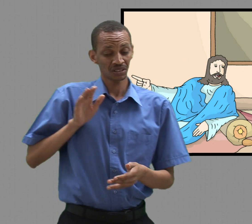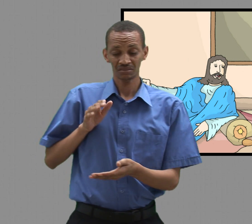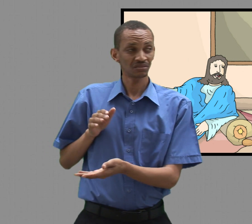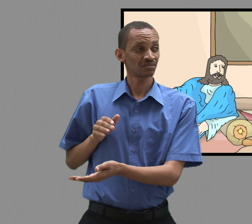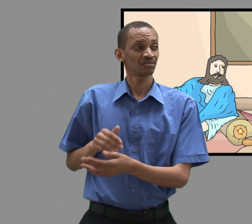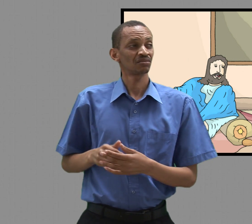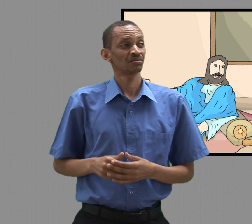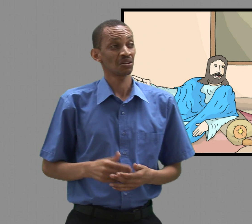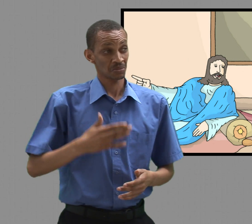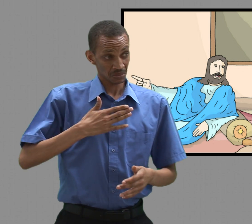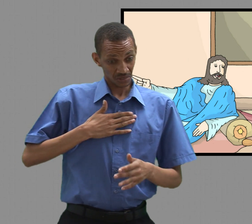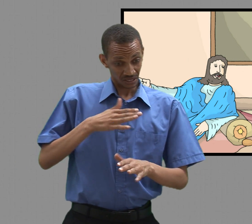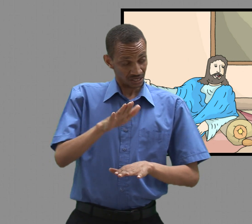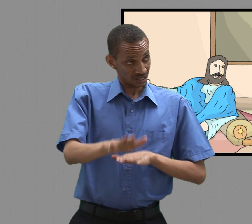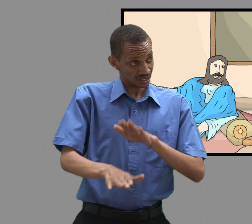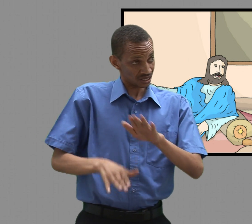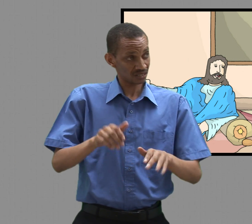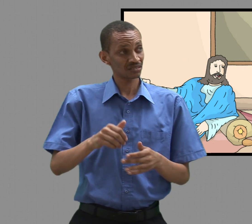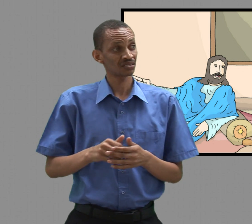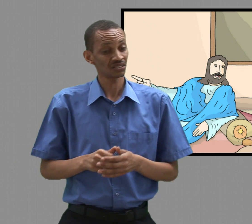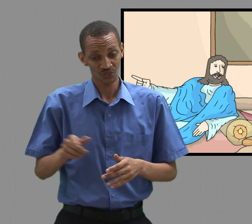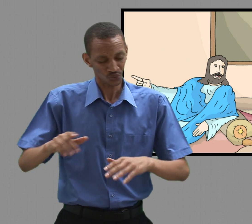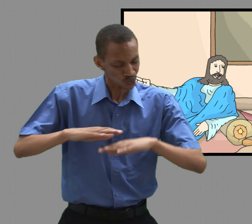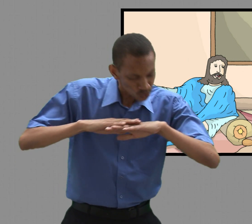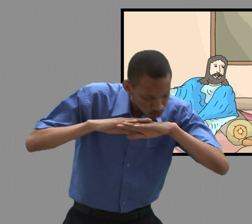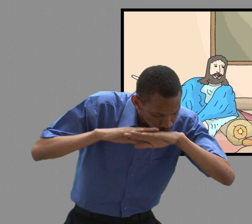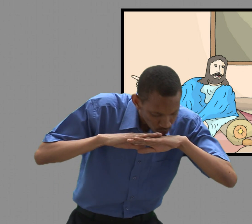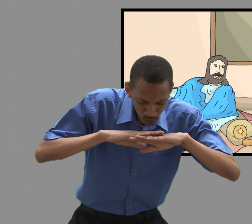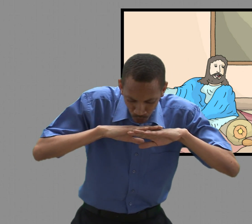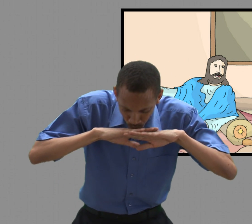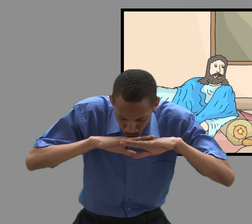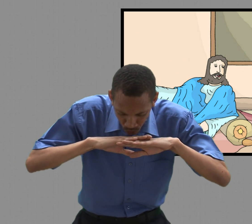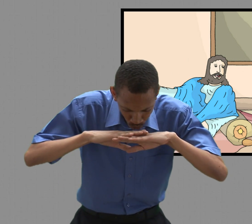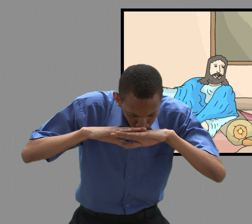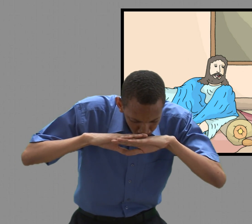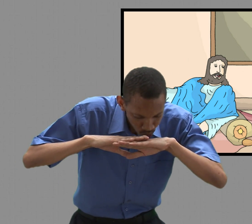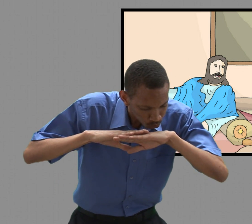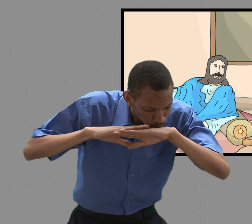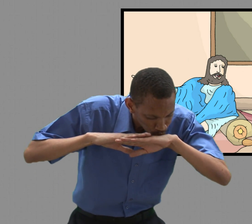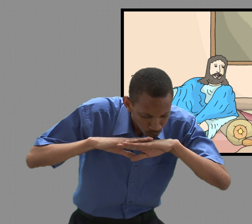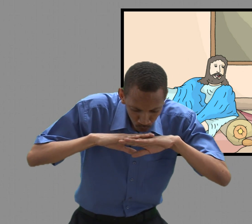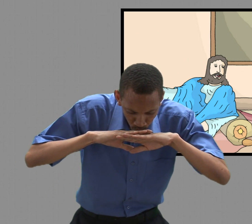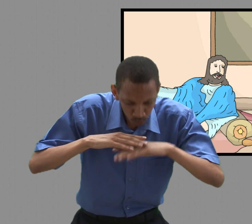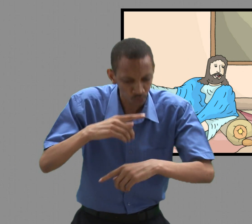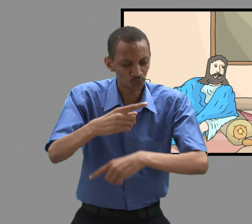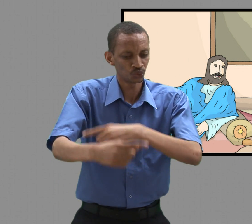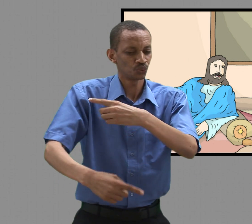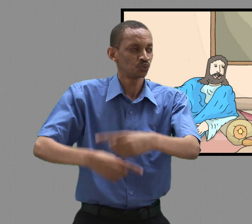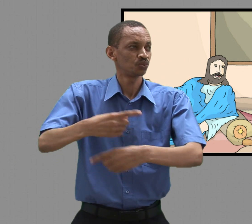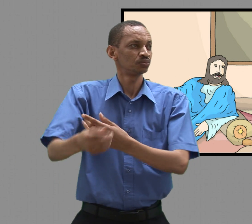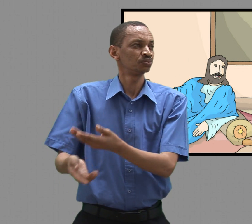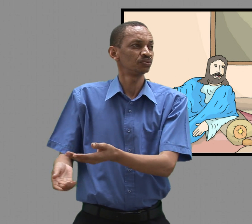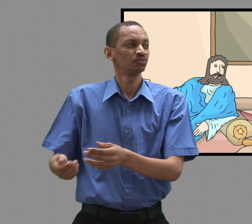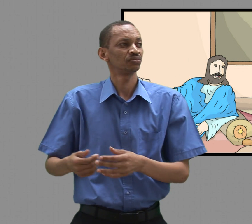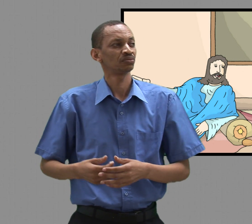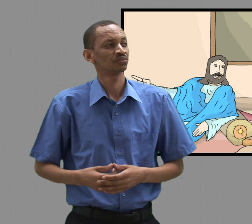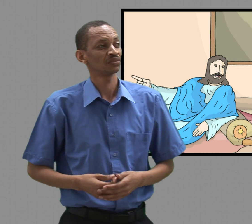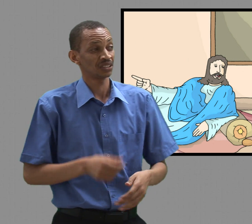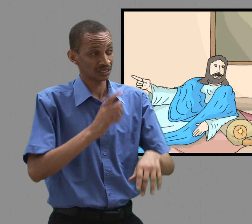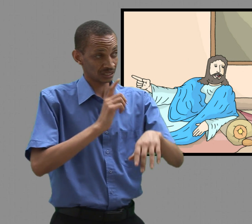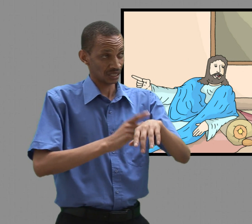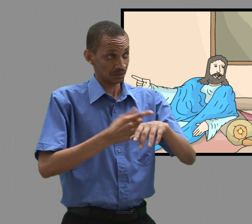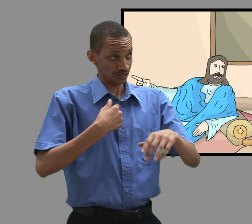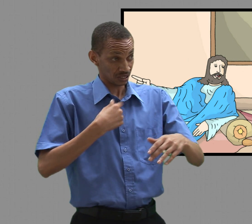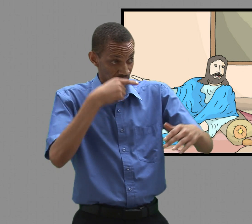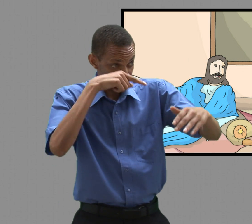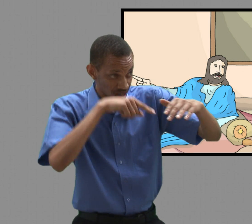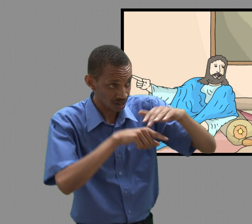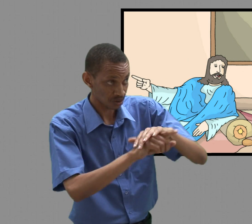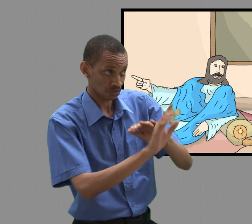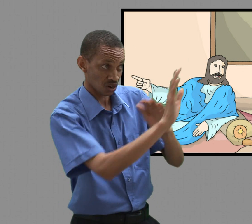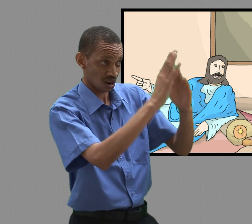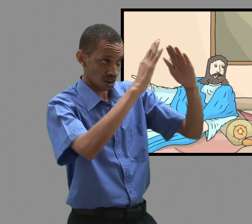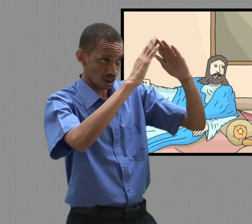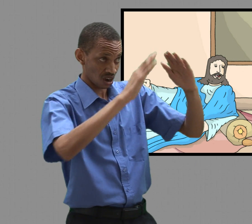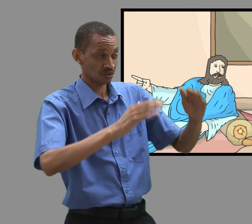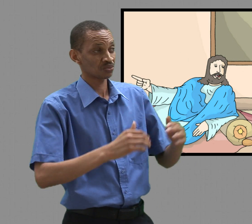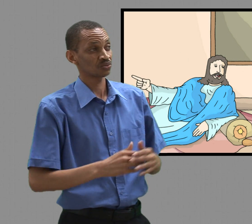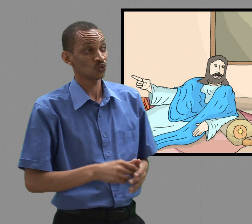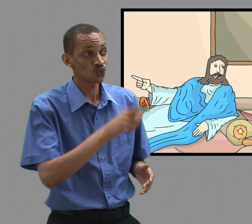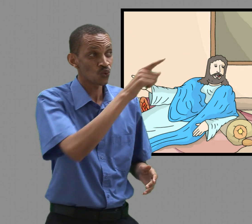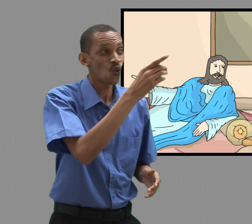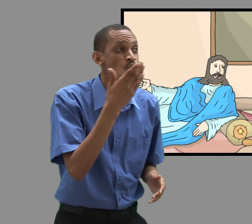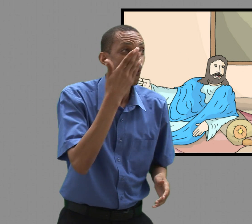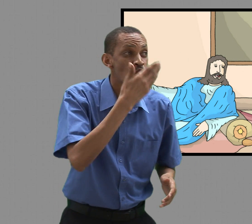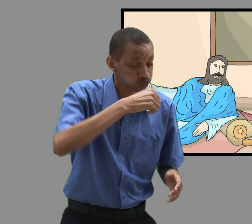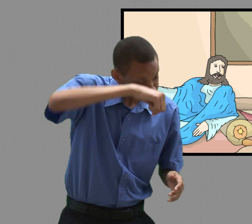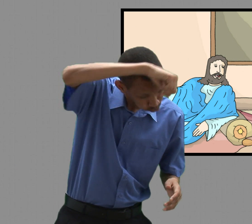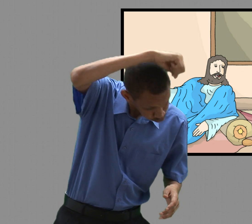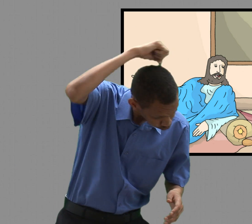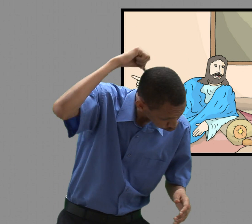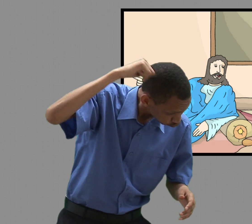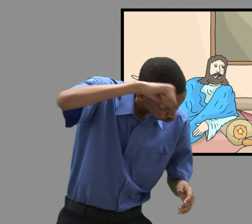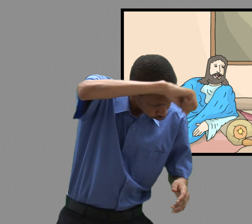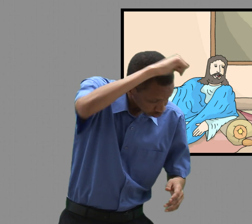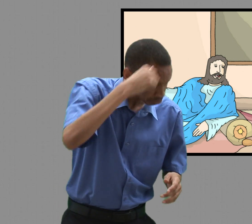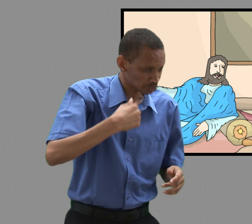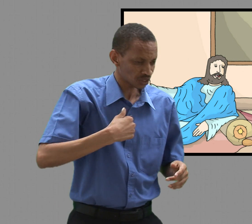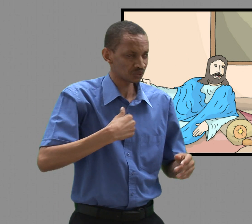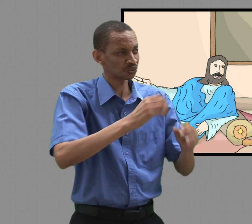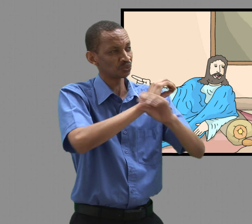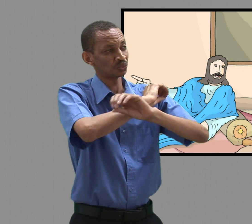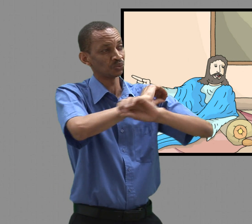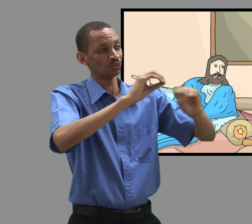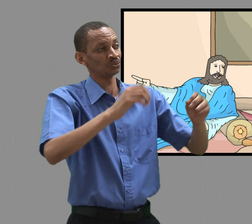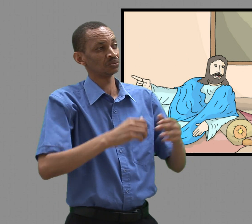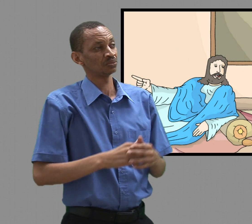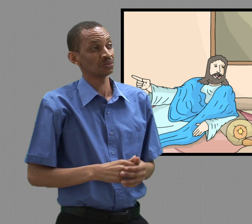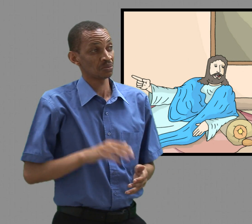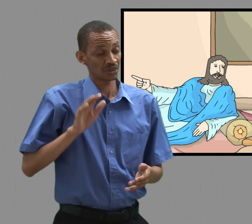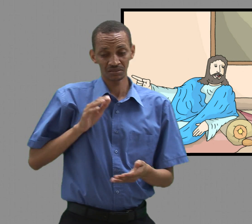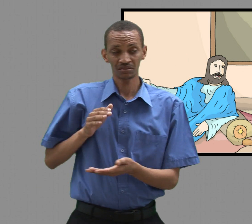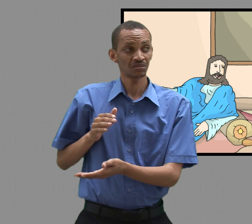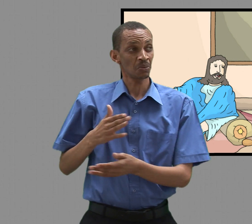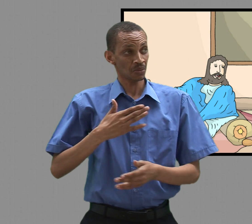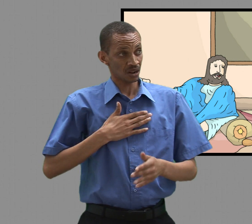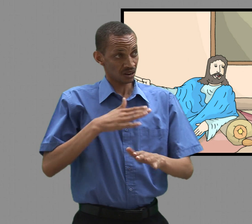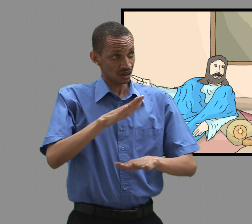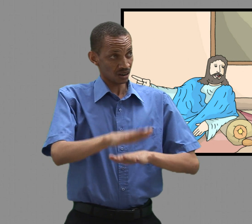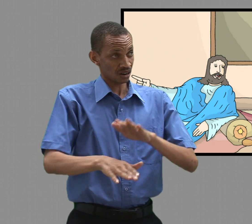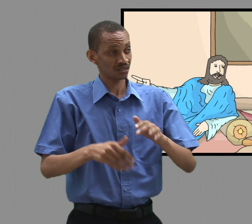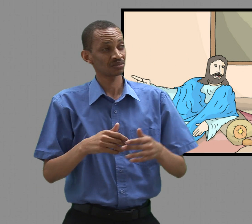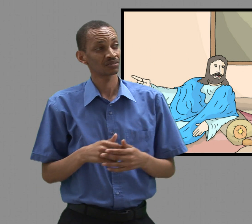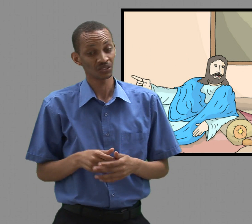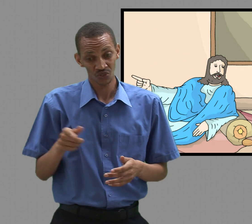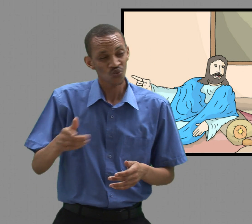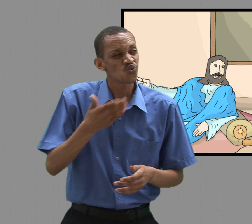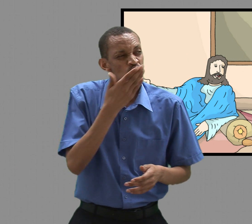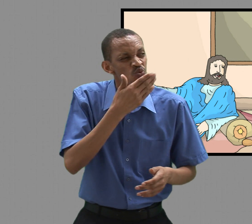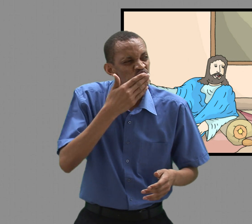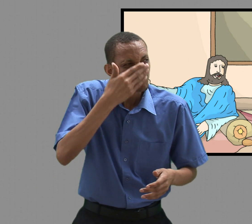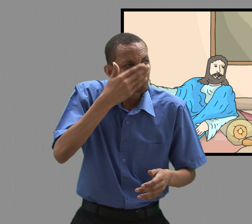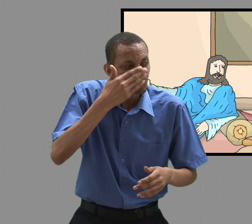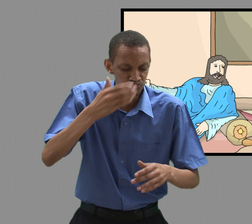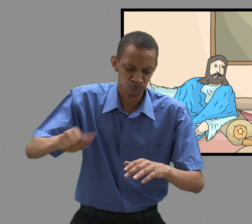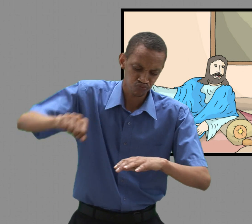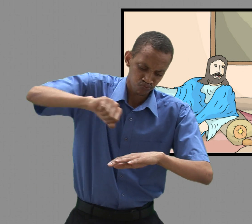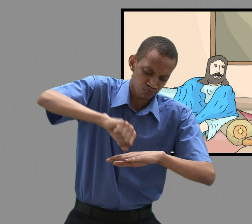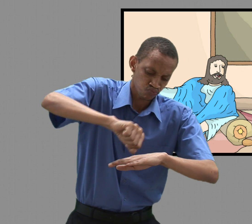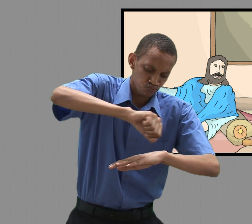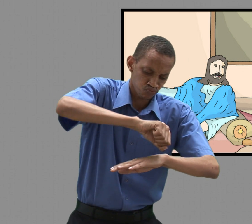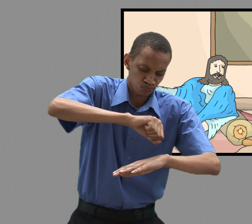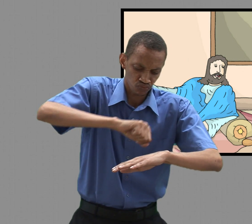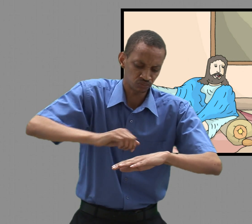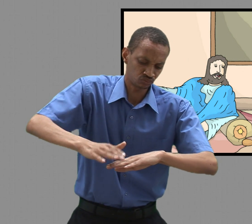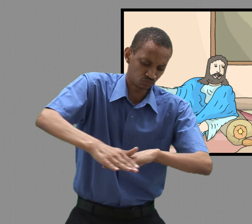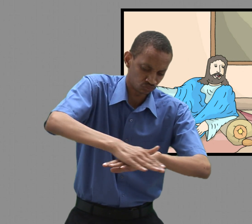You did not greet Me with a kiss, but she has not stopped kissing My feet since I arrived.